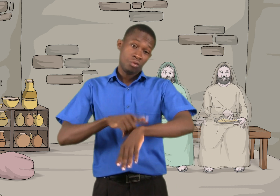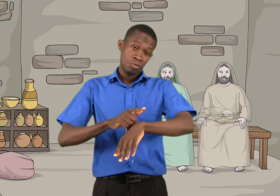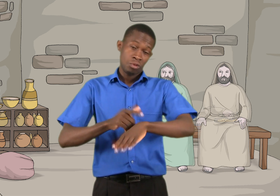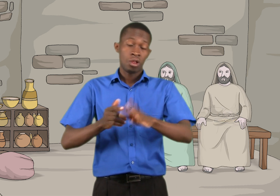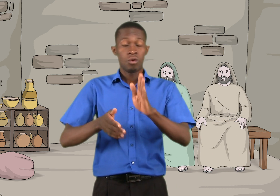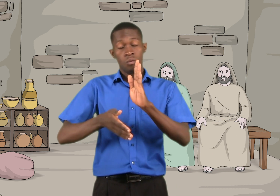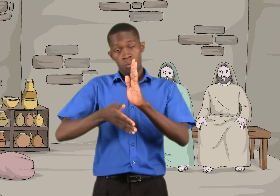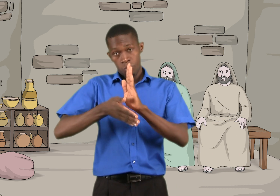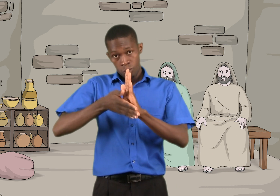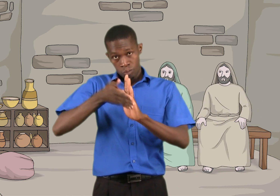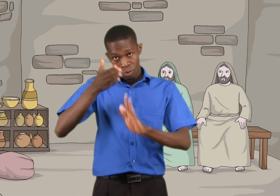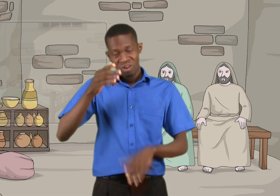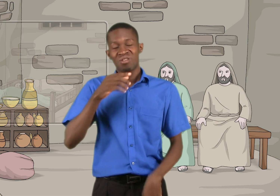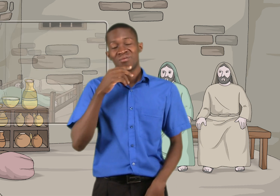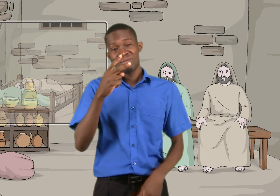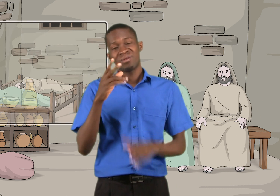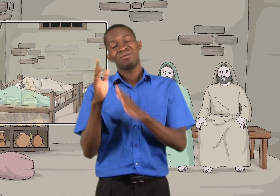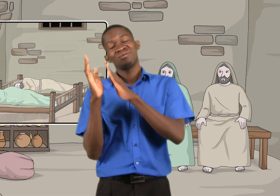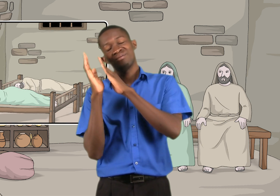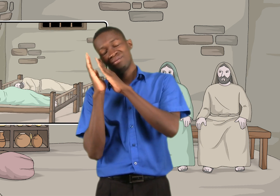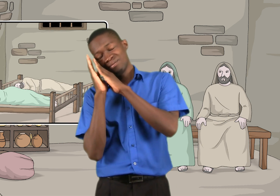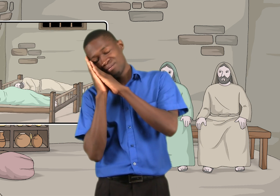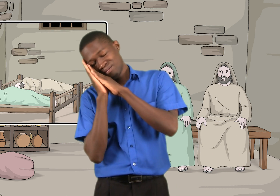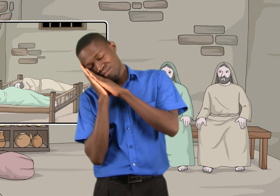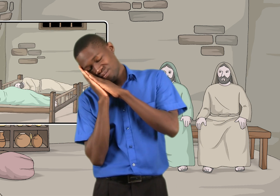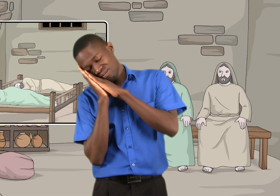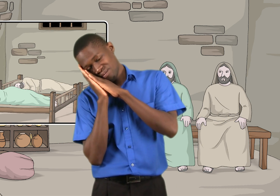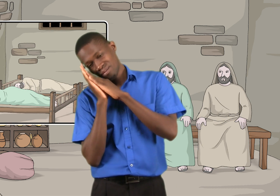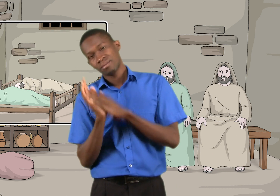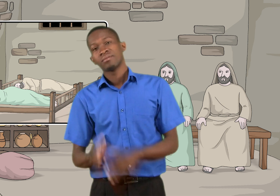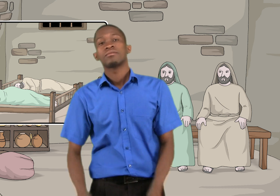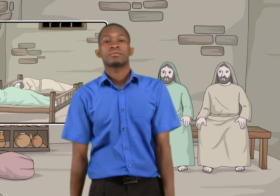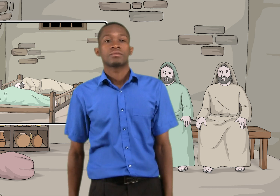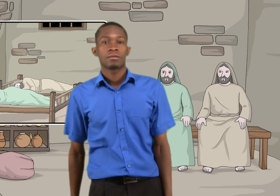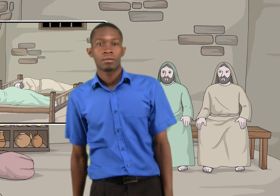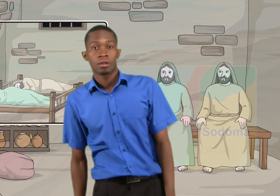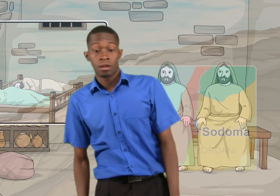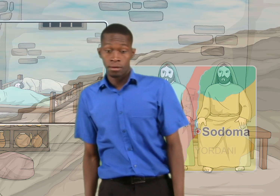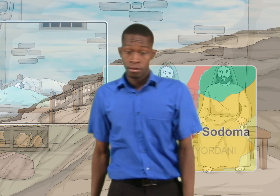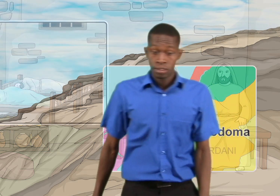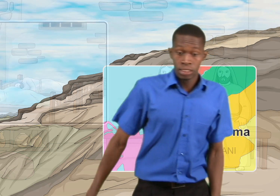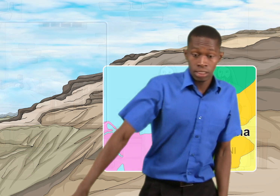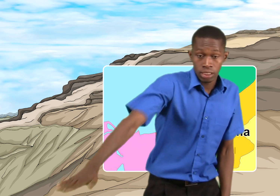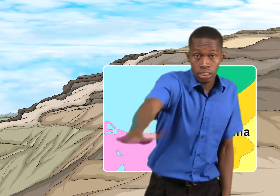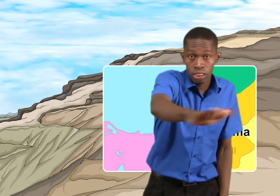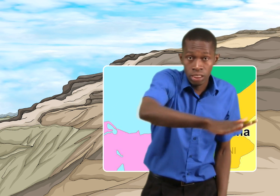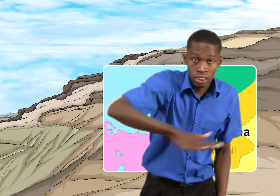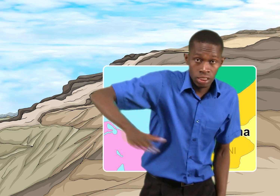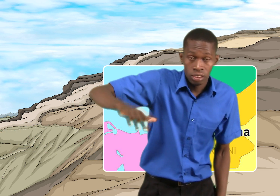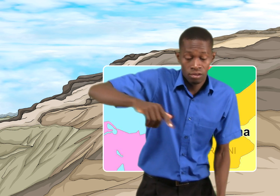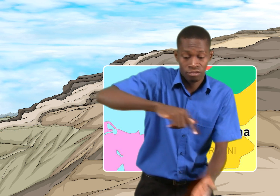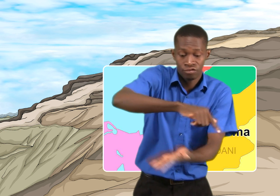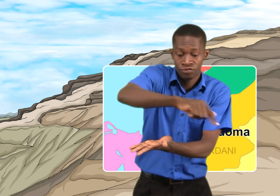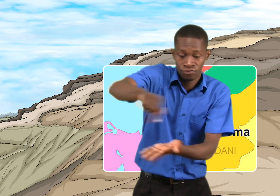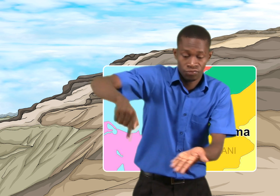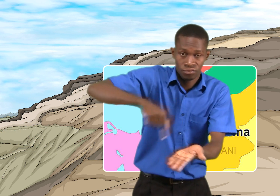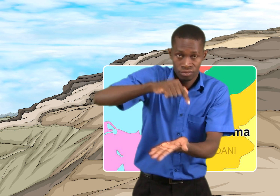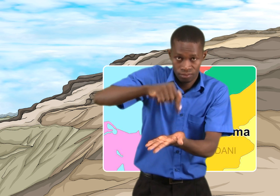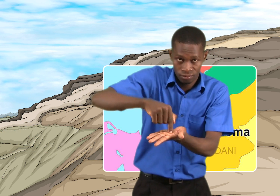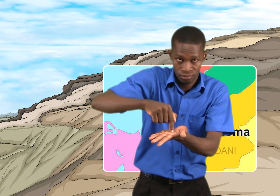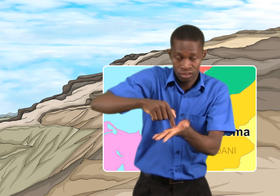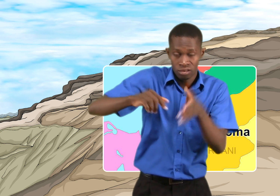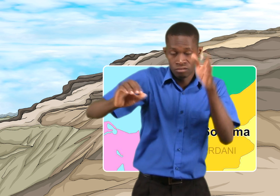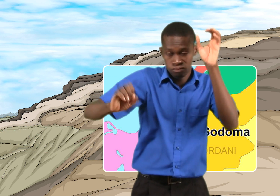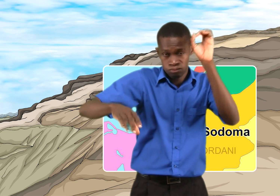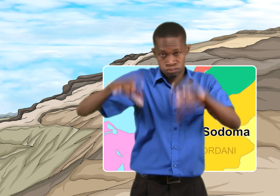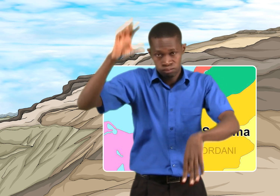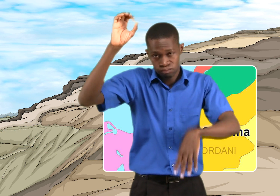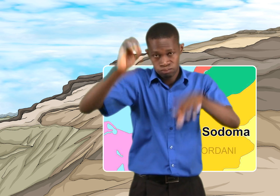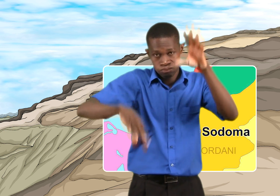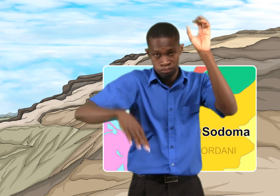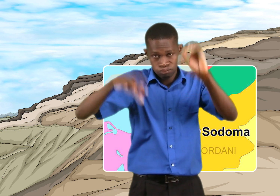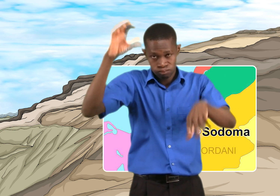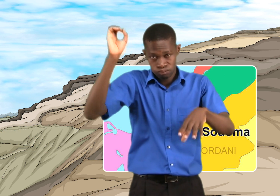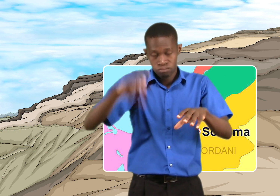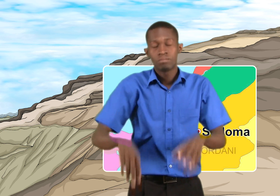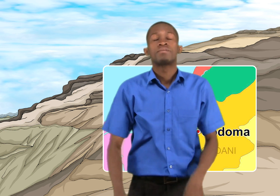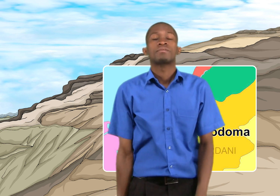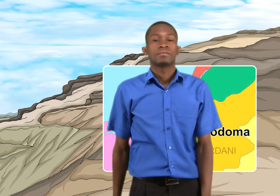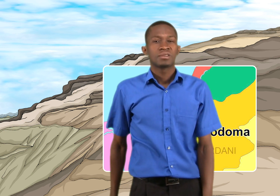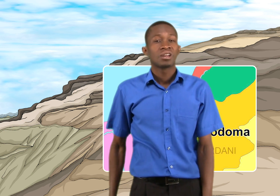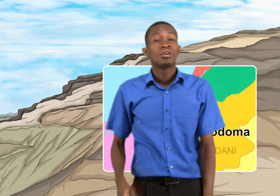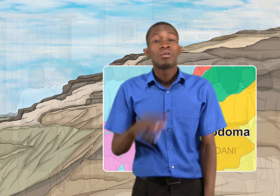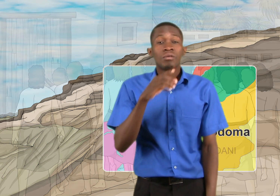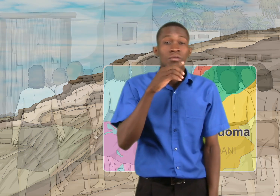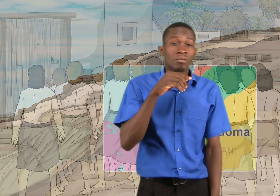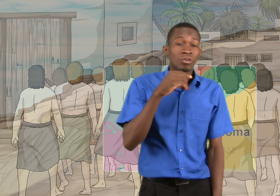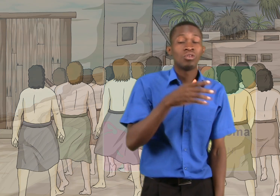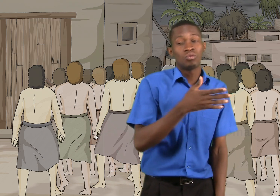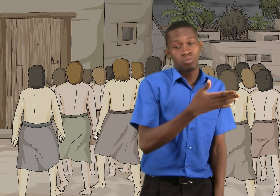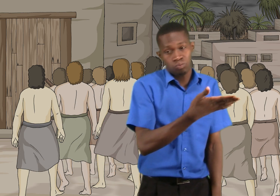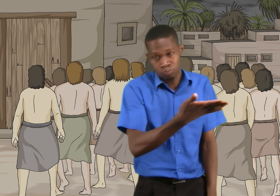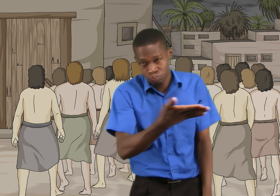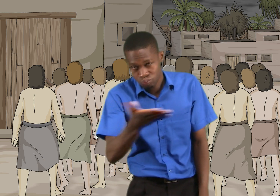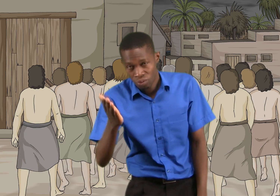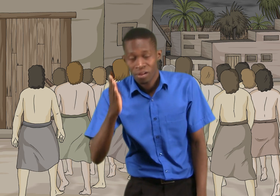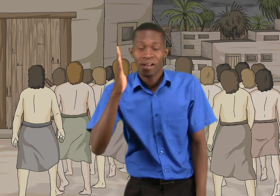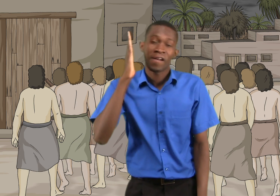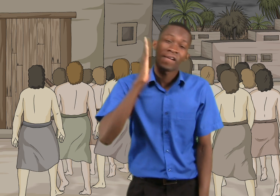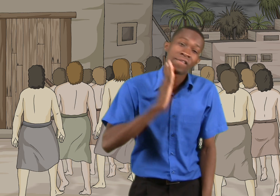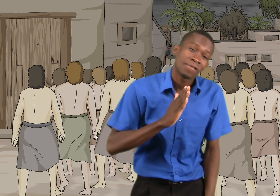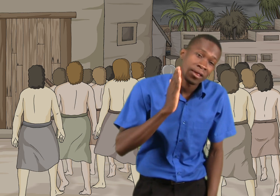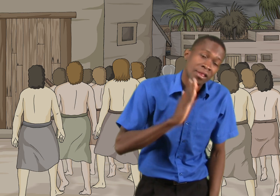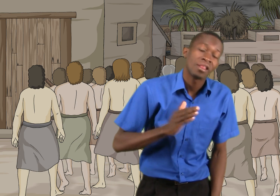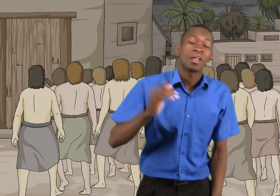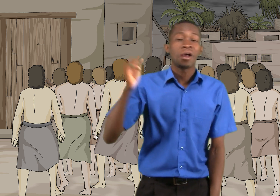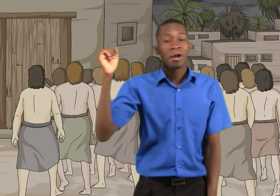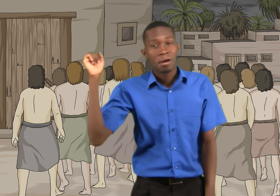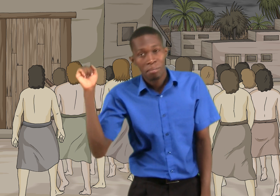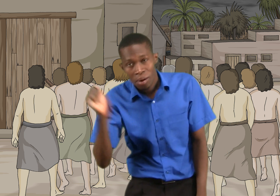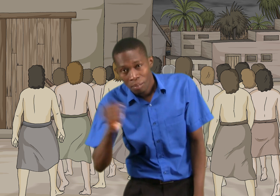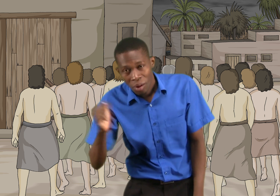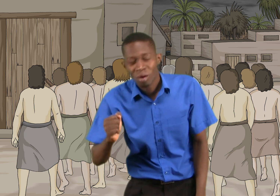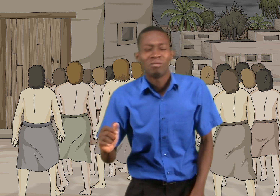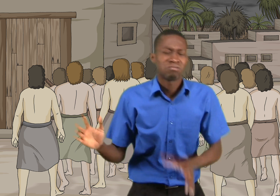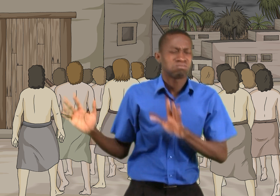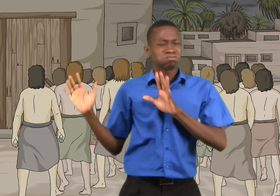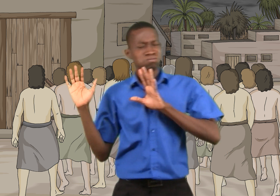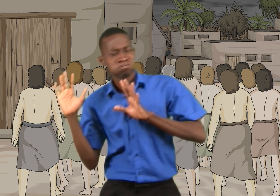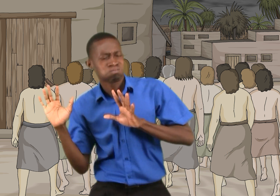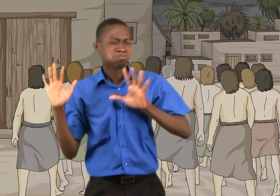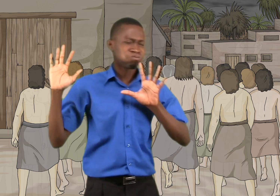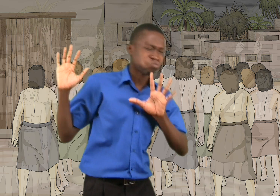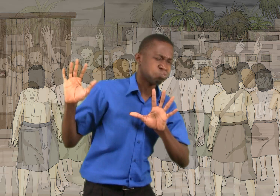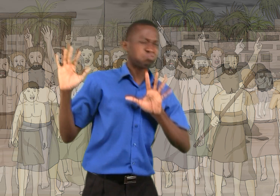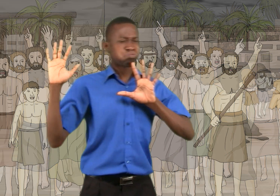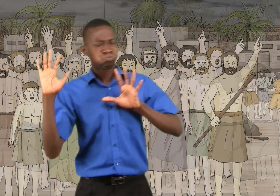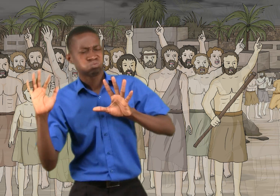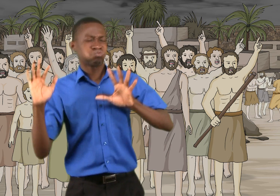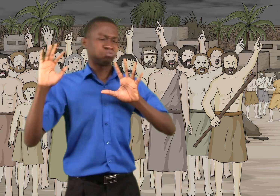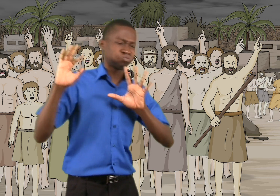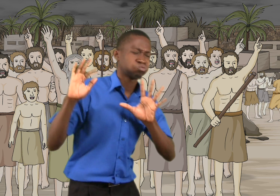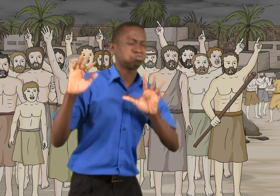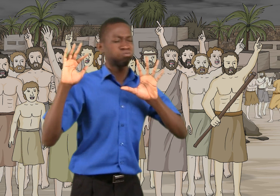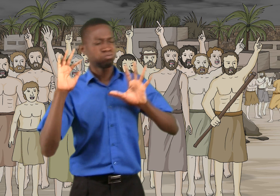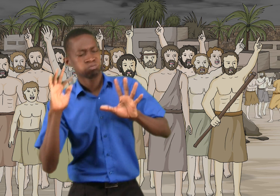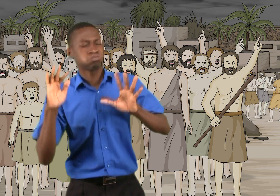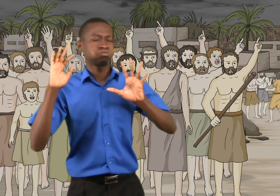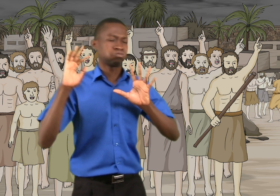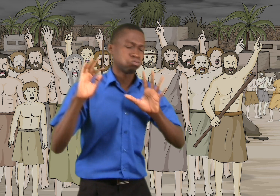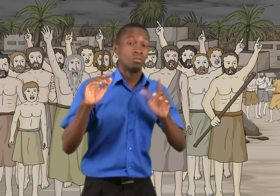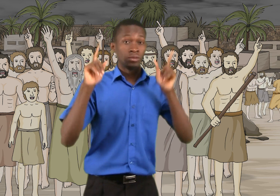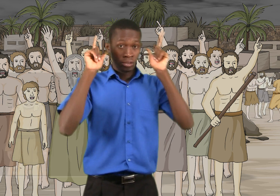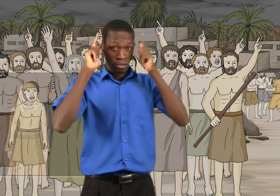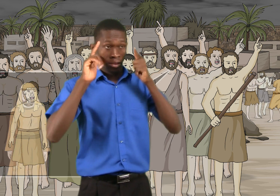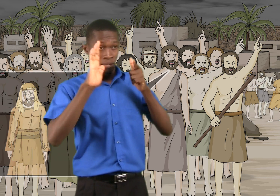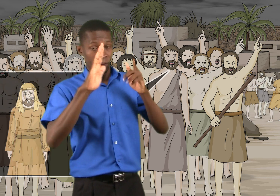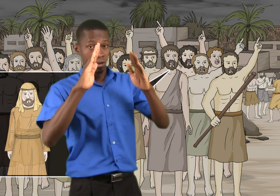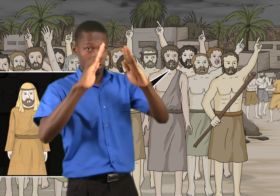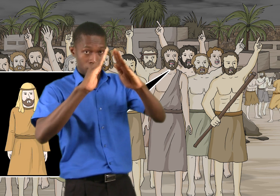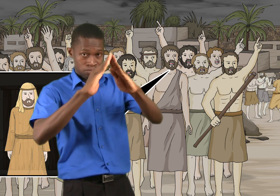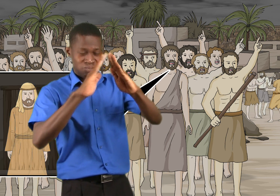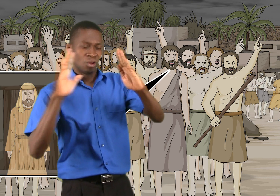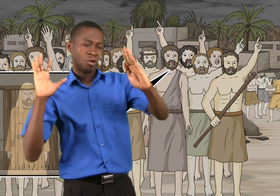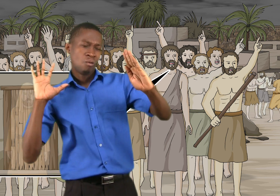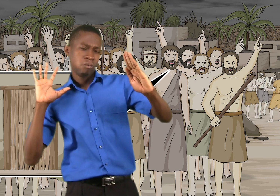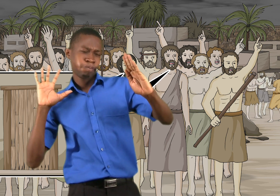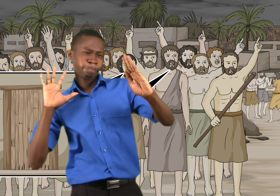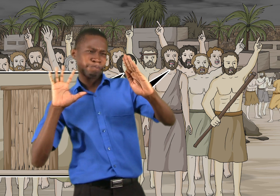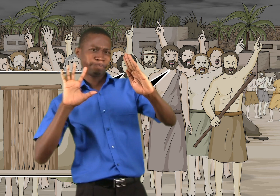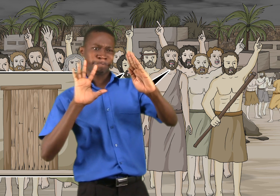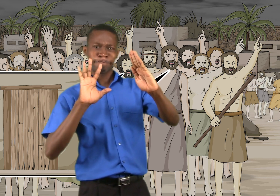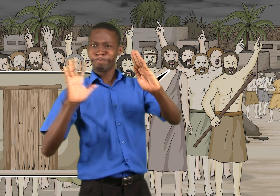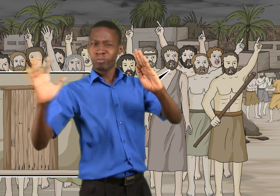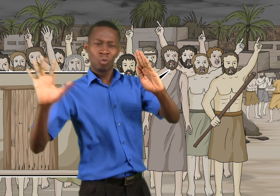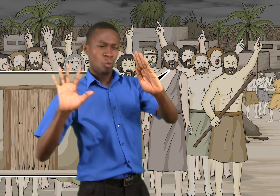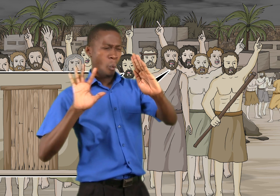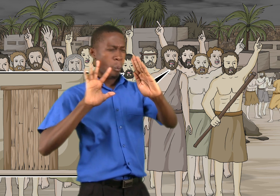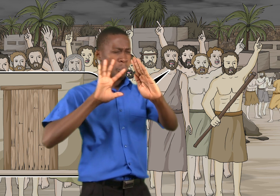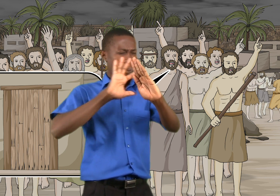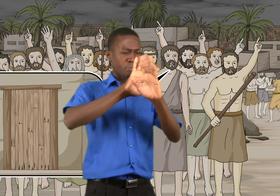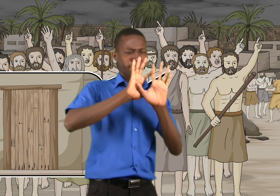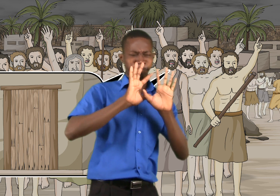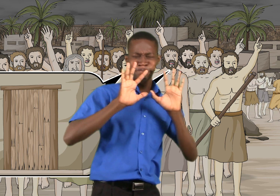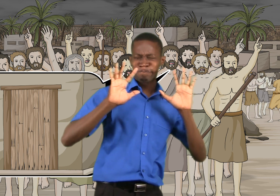Before they had gone to bed, all the men of the city of Sodom, both young and old, surrounded the house.